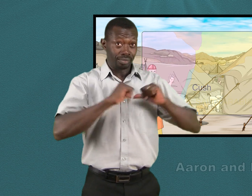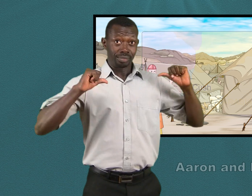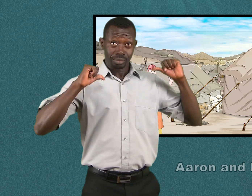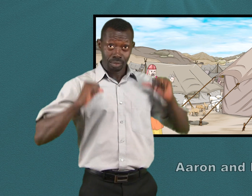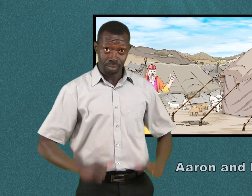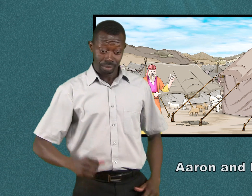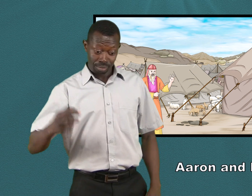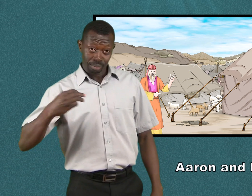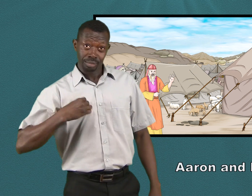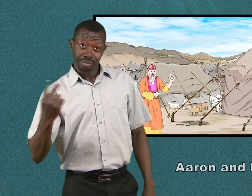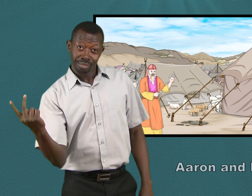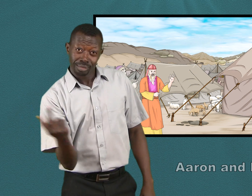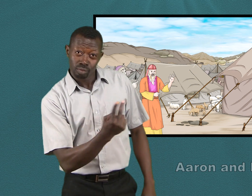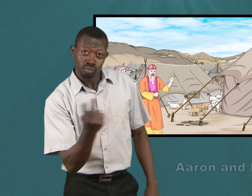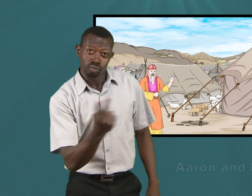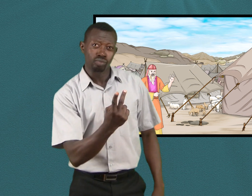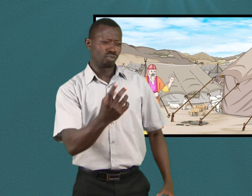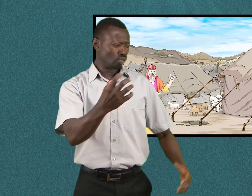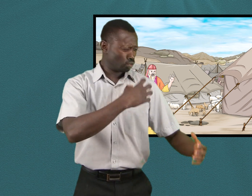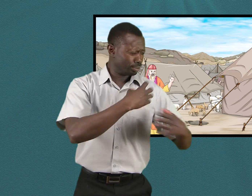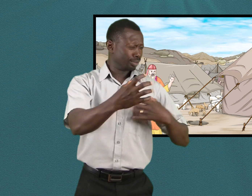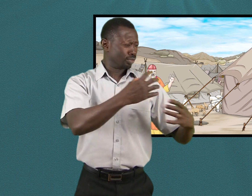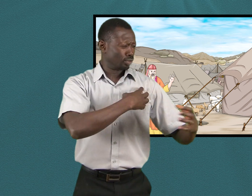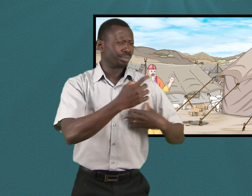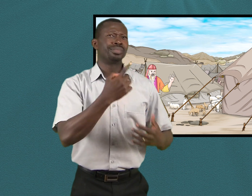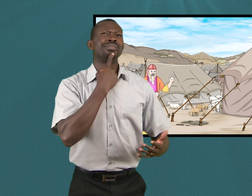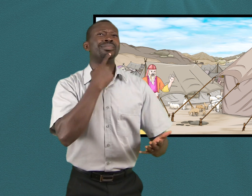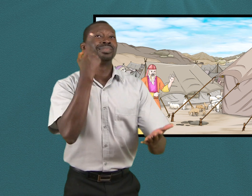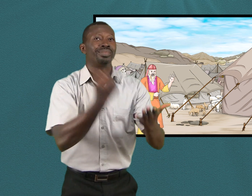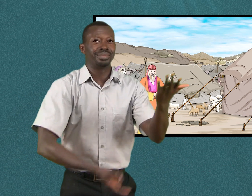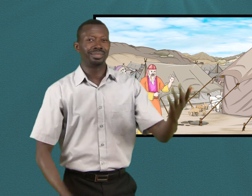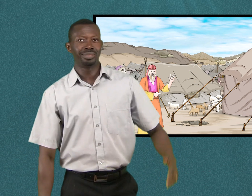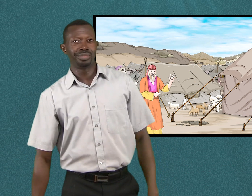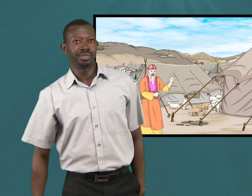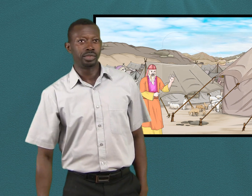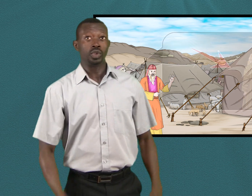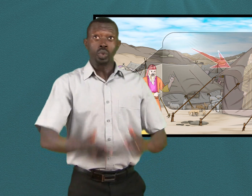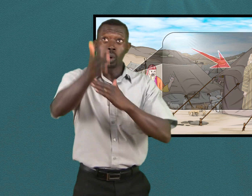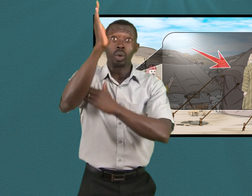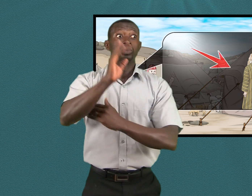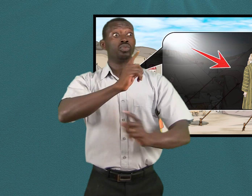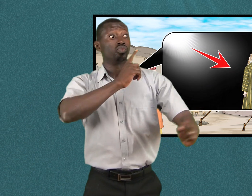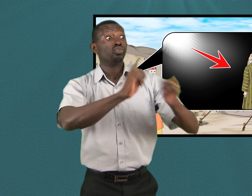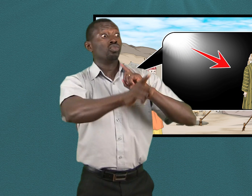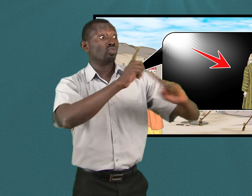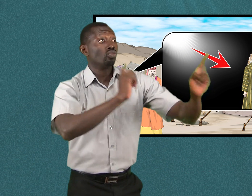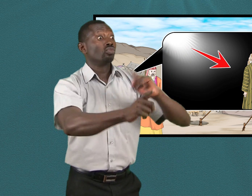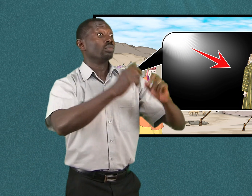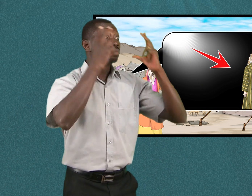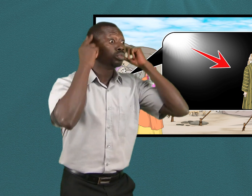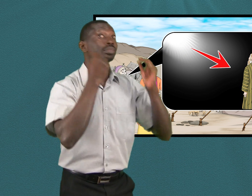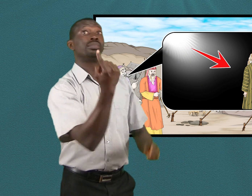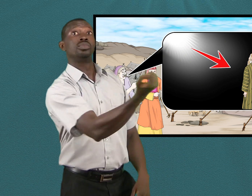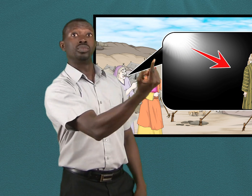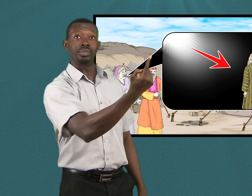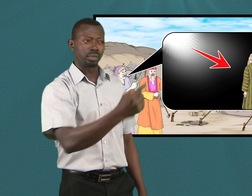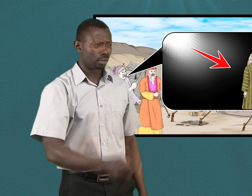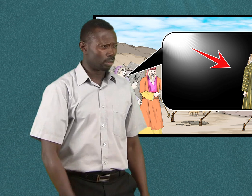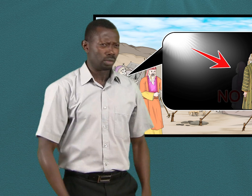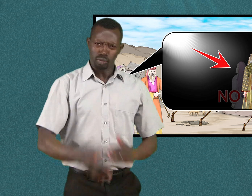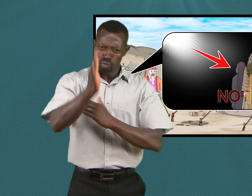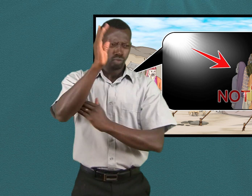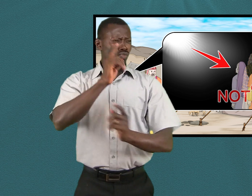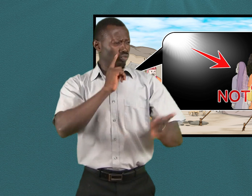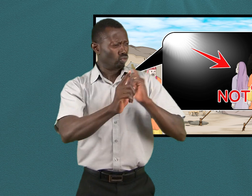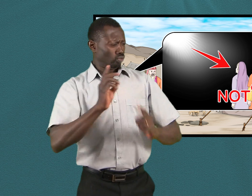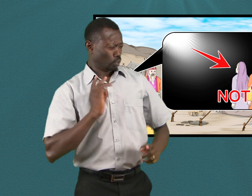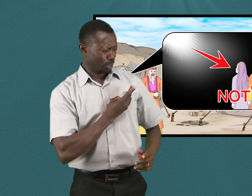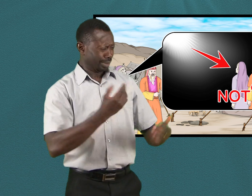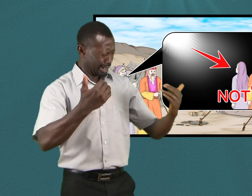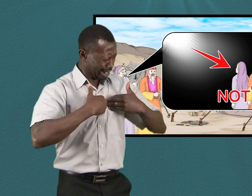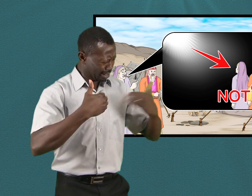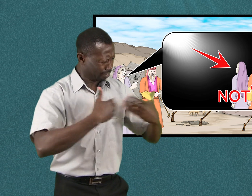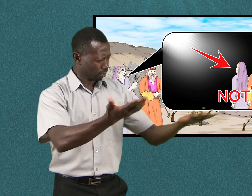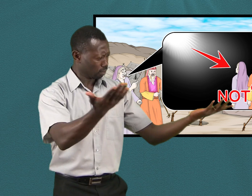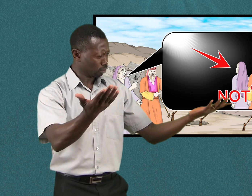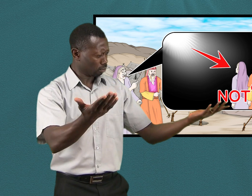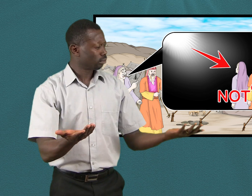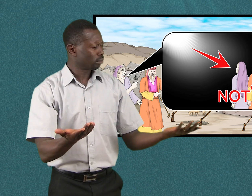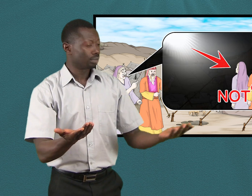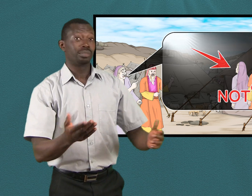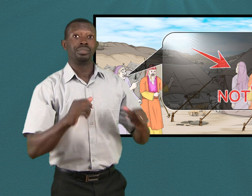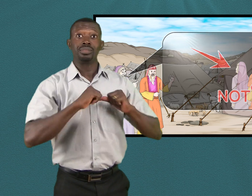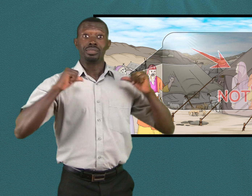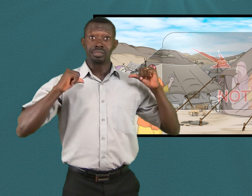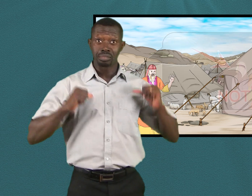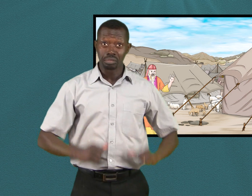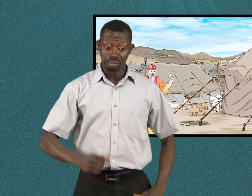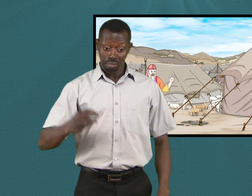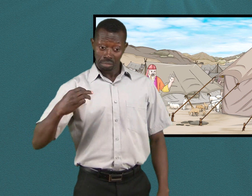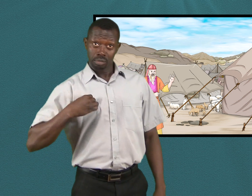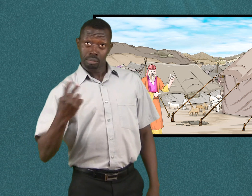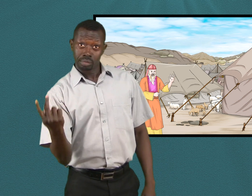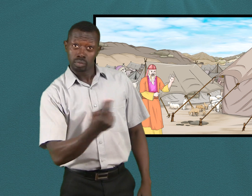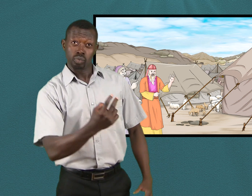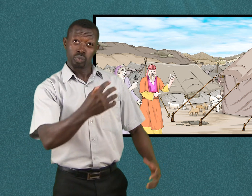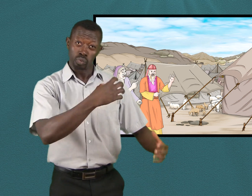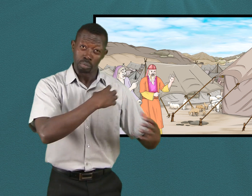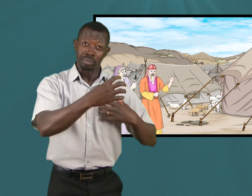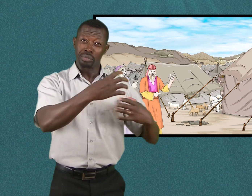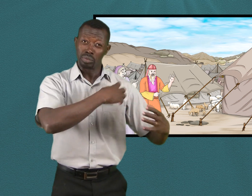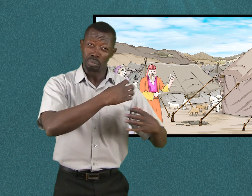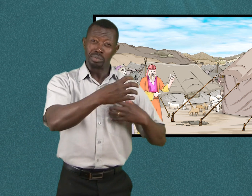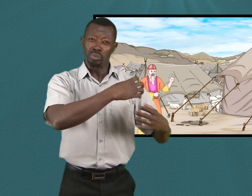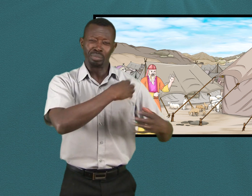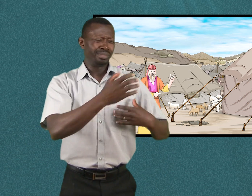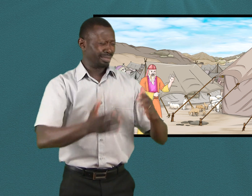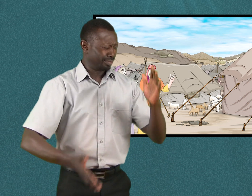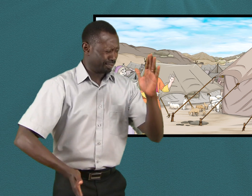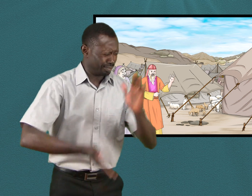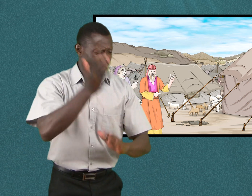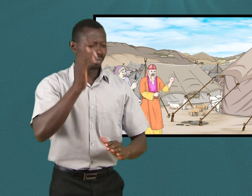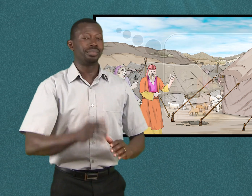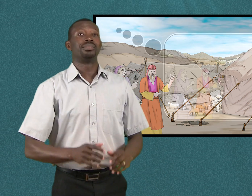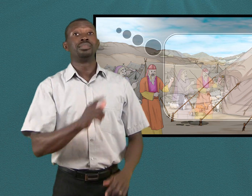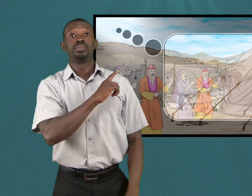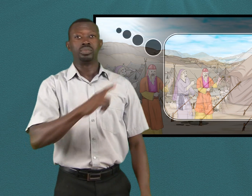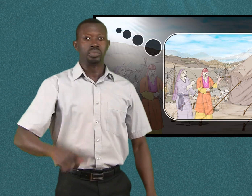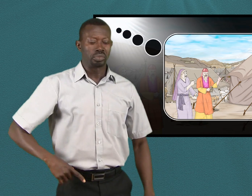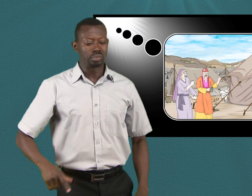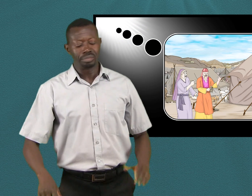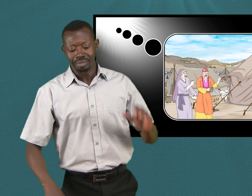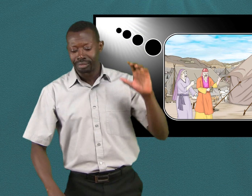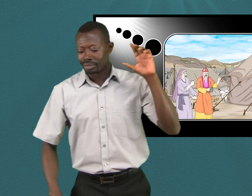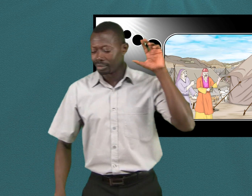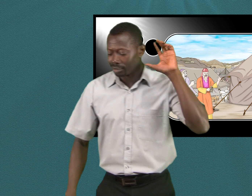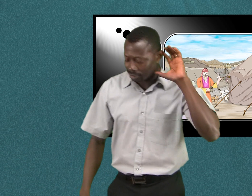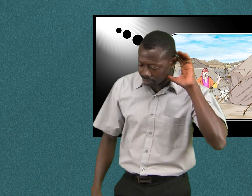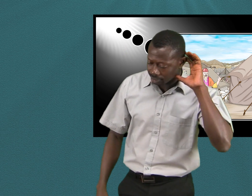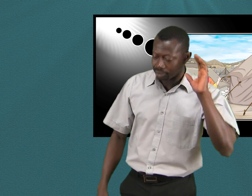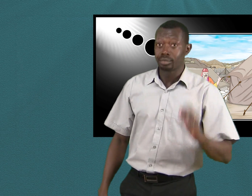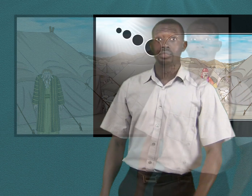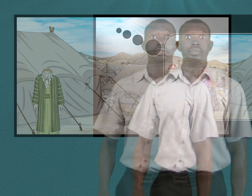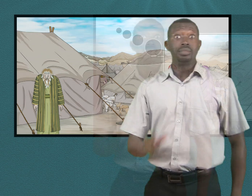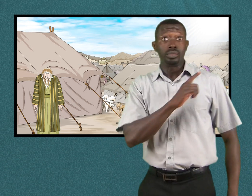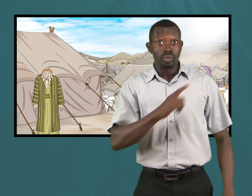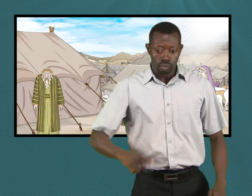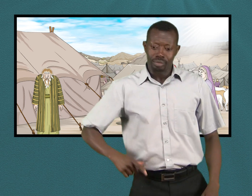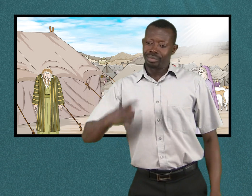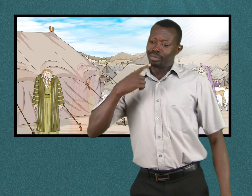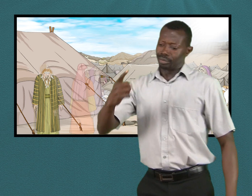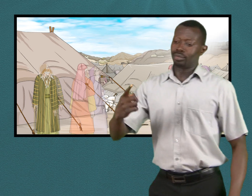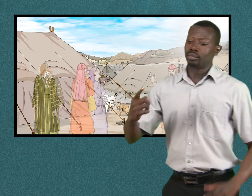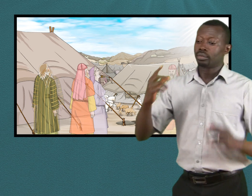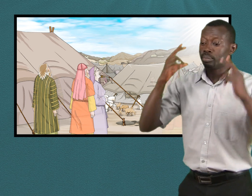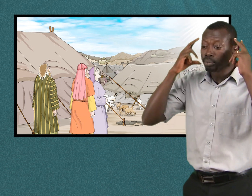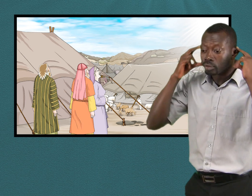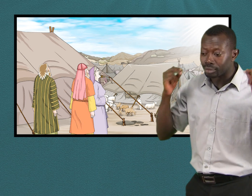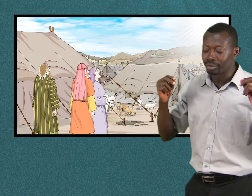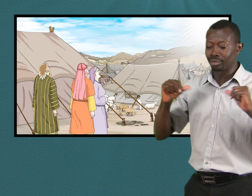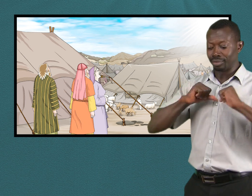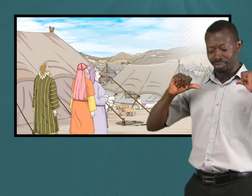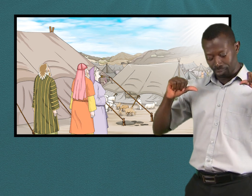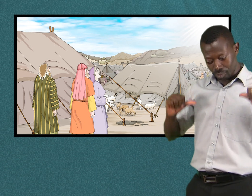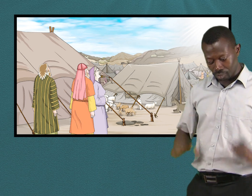they said. “Does He not also speak through us?” And the LORD heard this. Now Moses was a very humble man, more so than any man on the face of the earth.